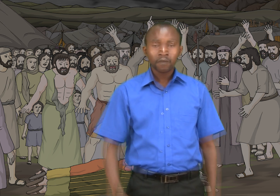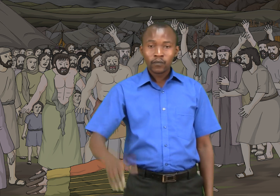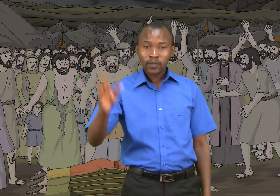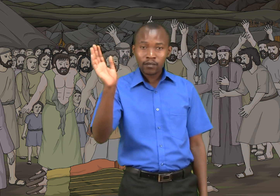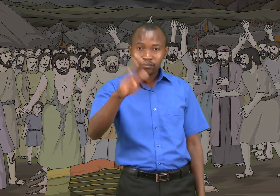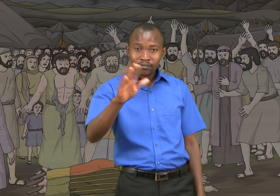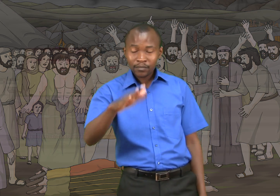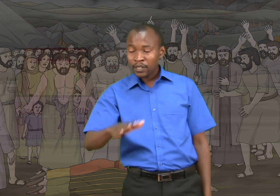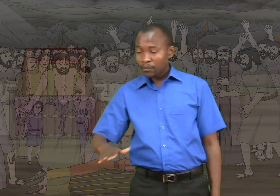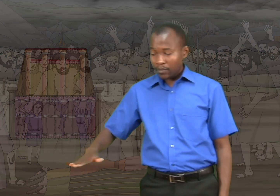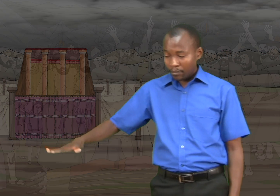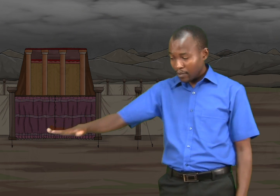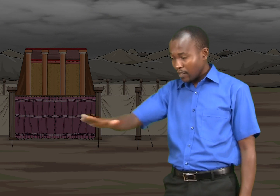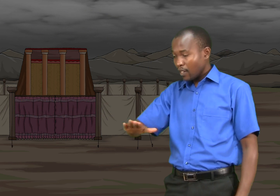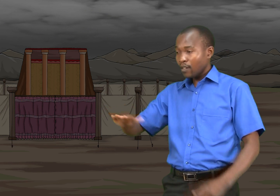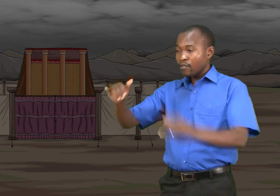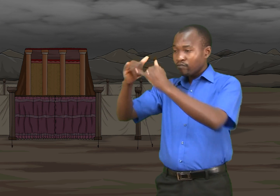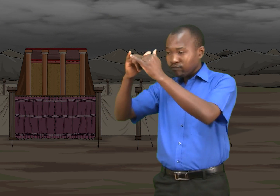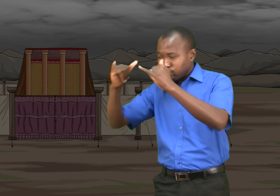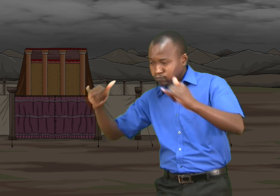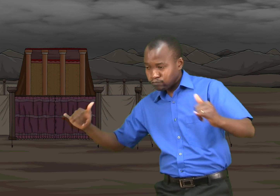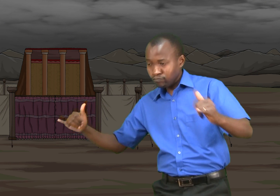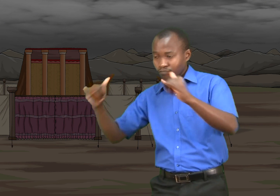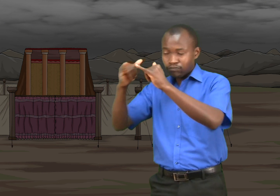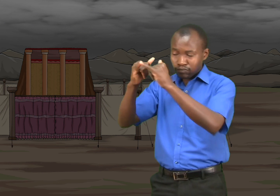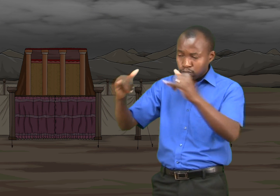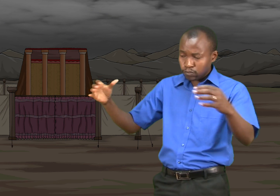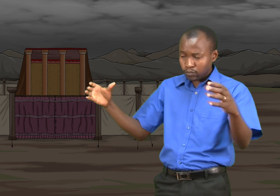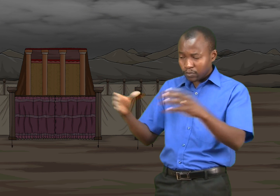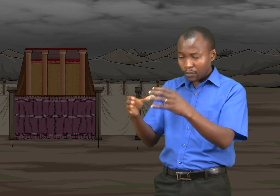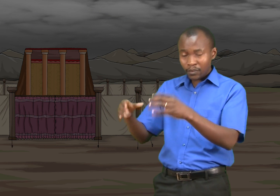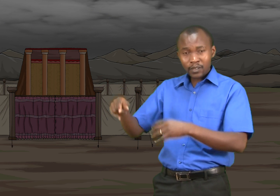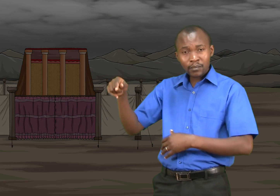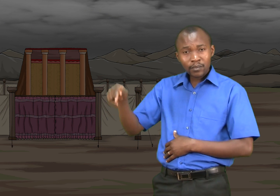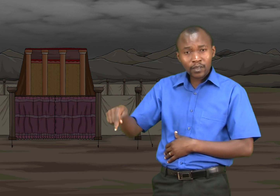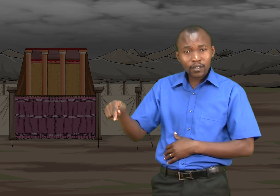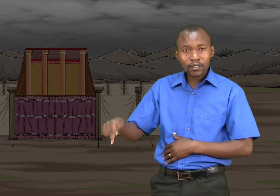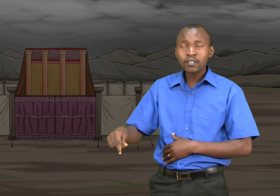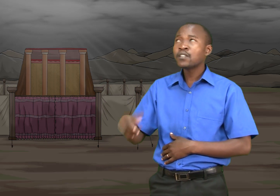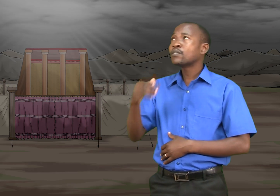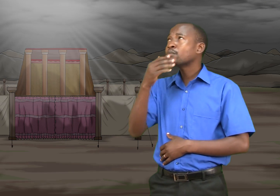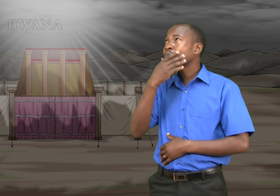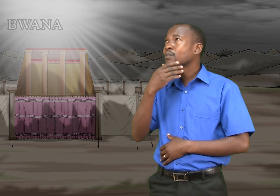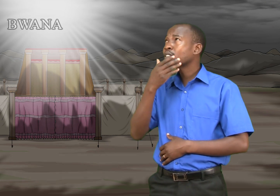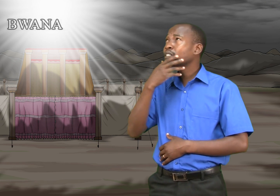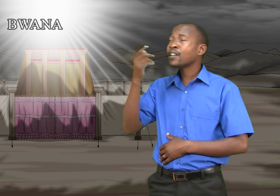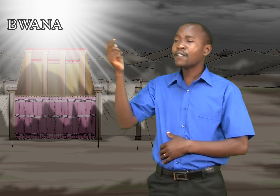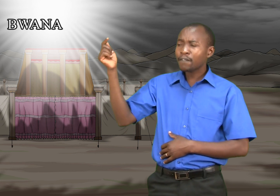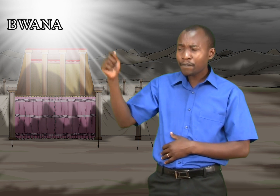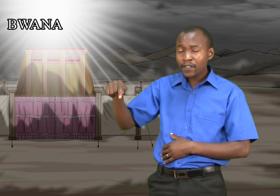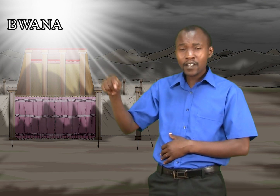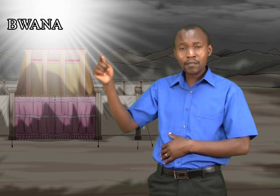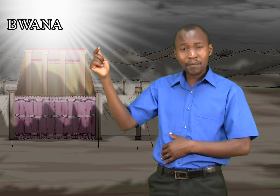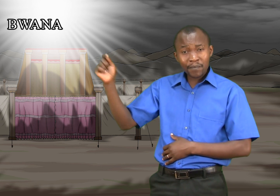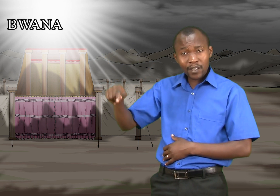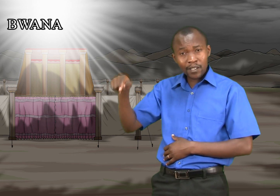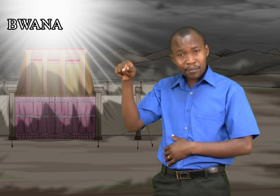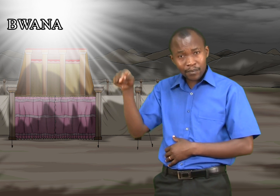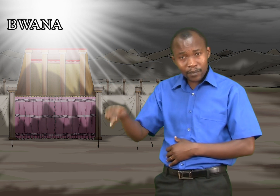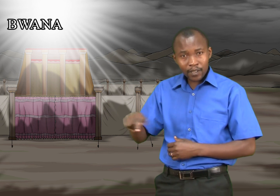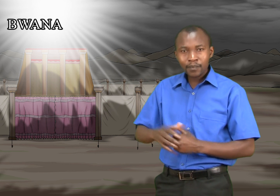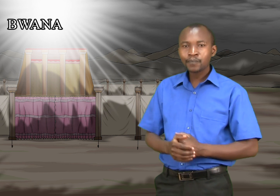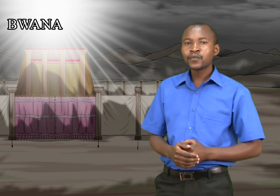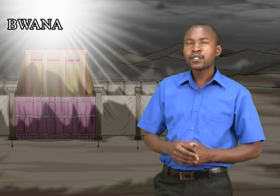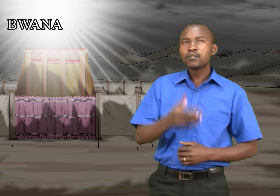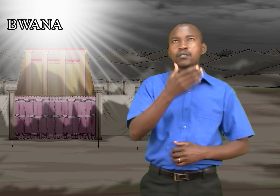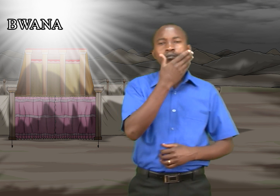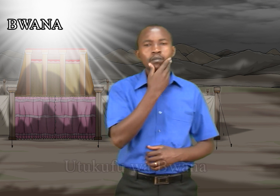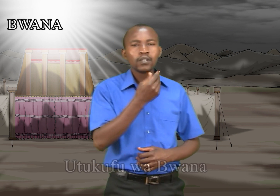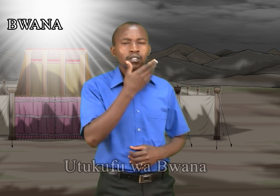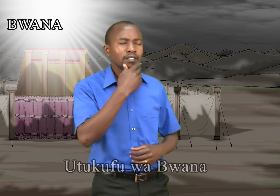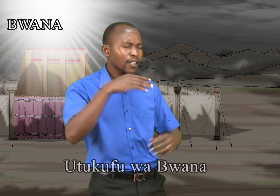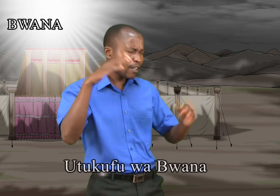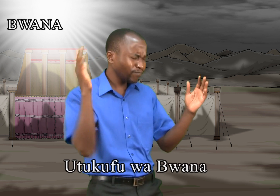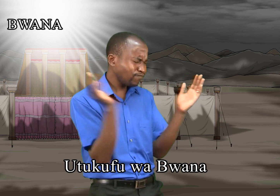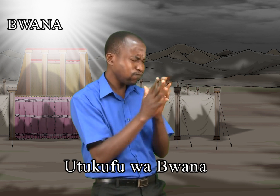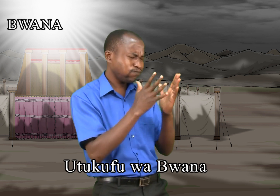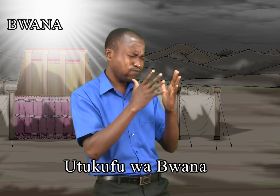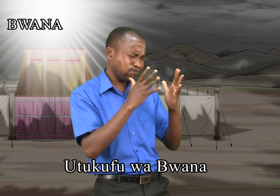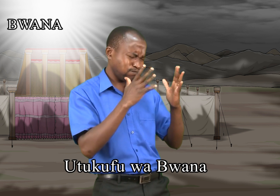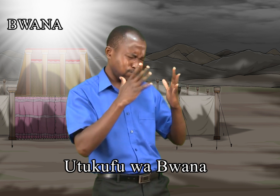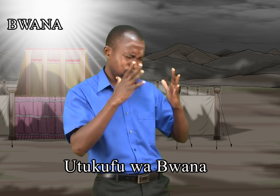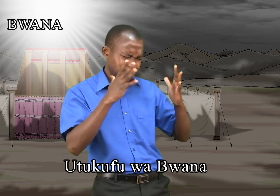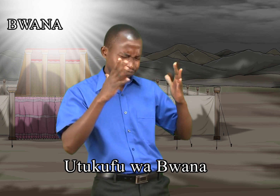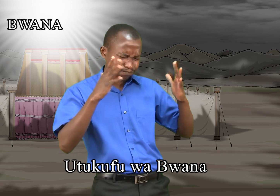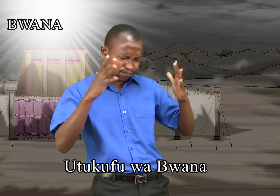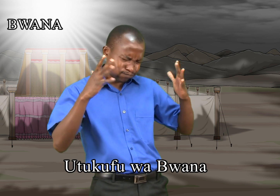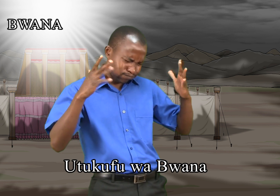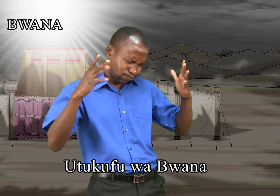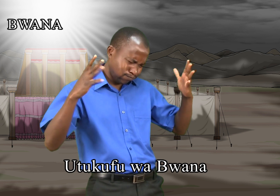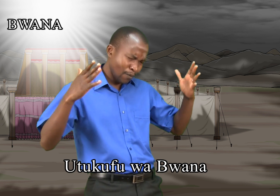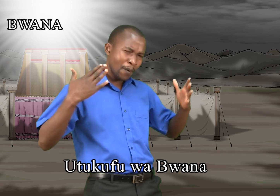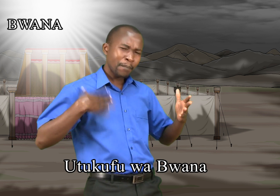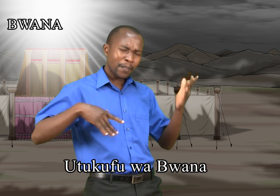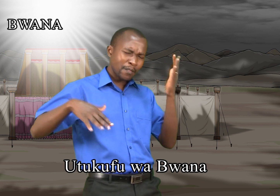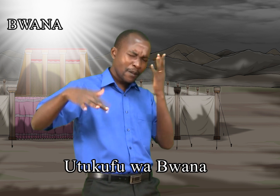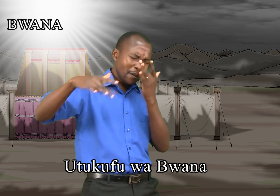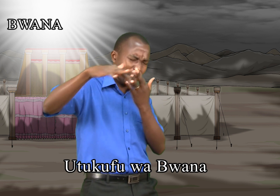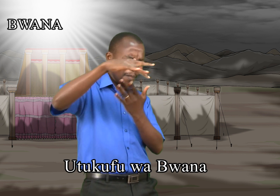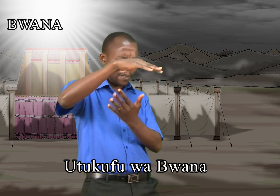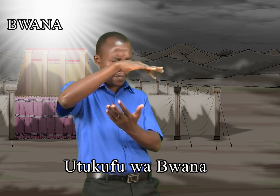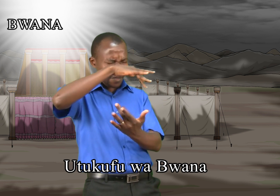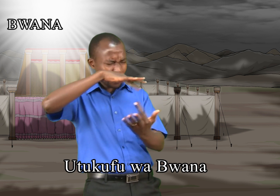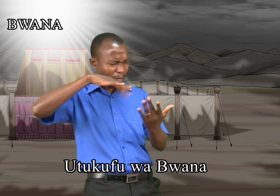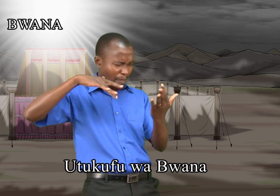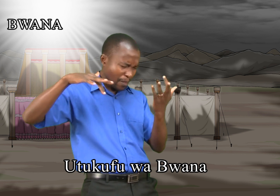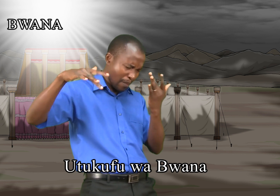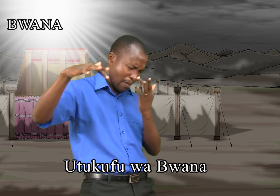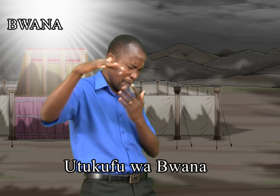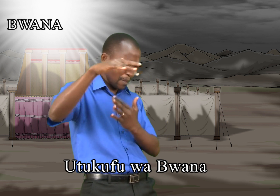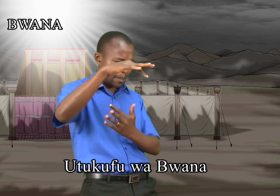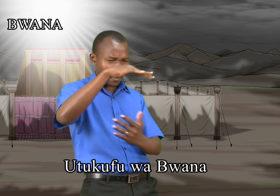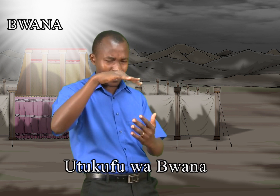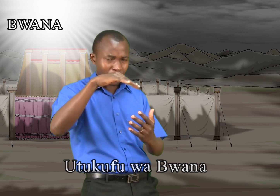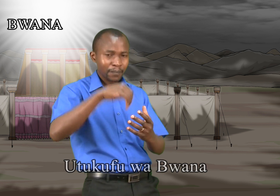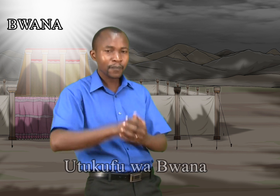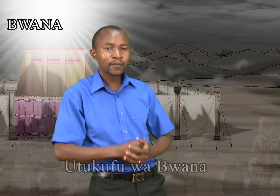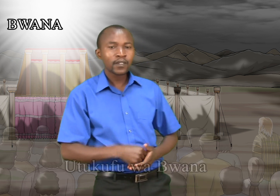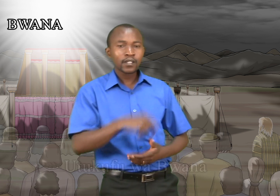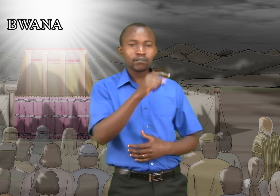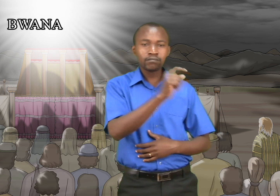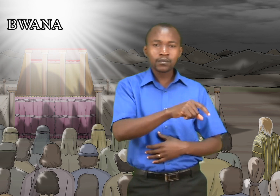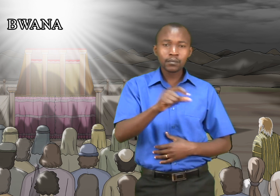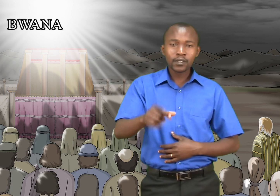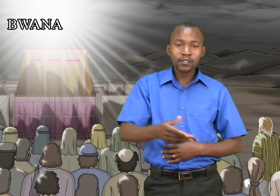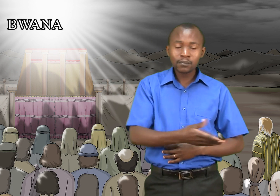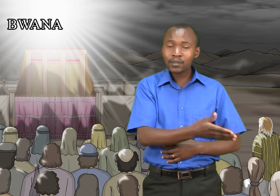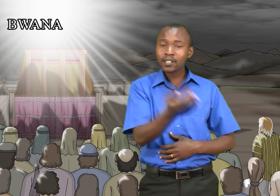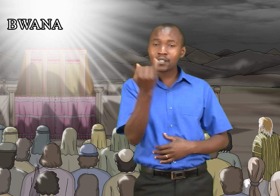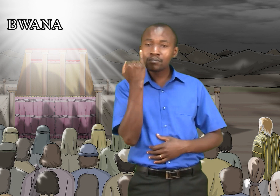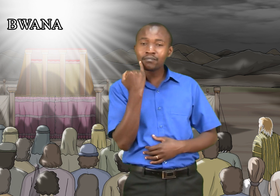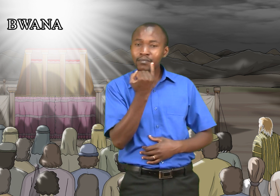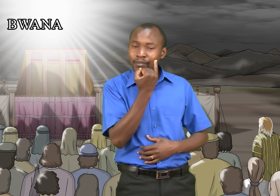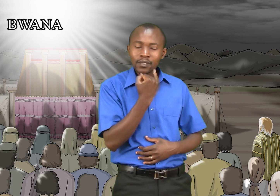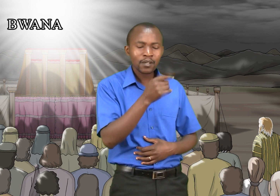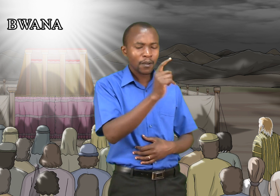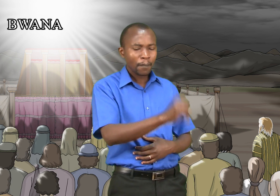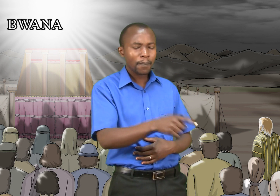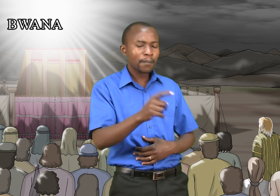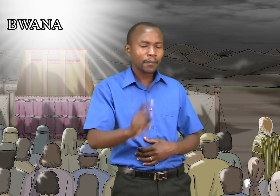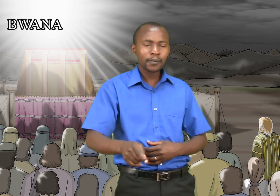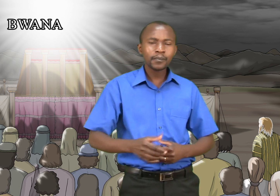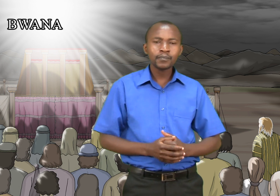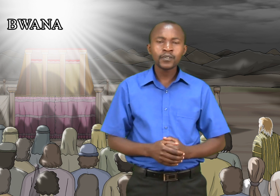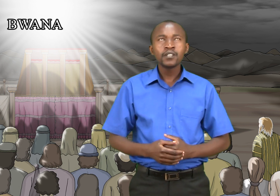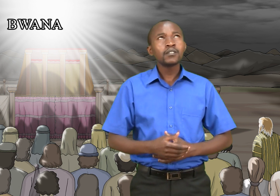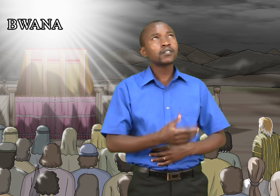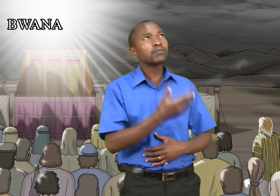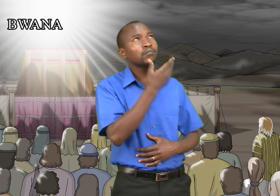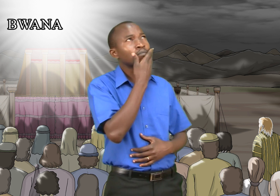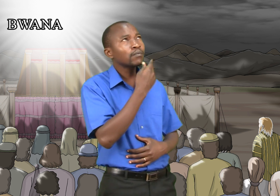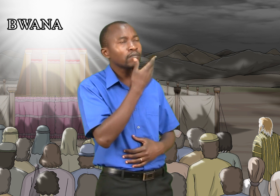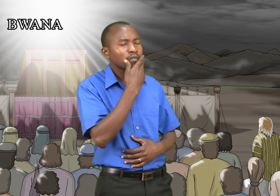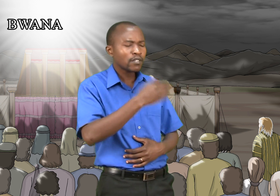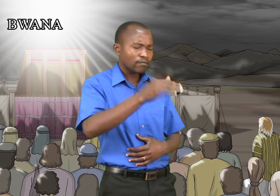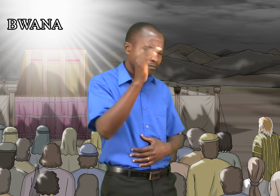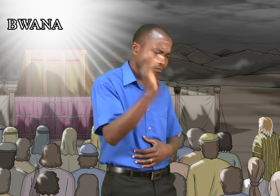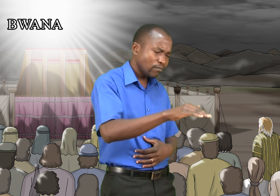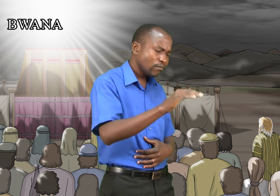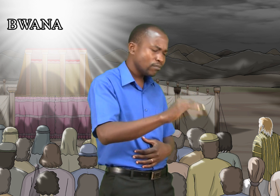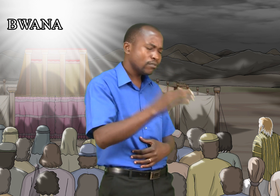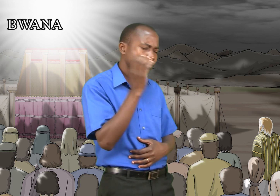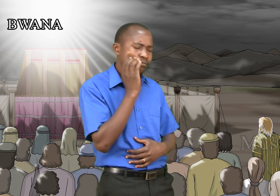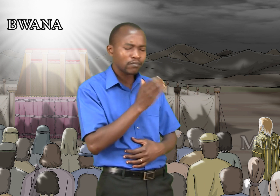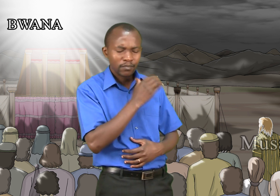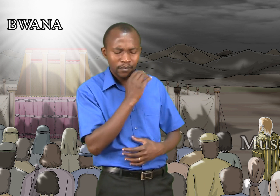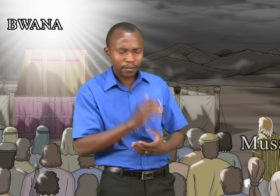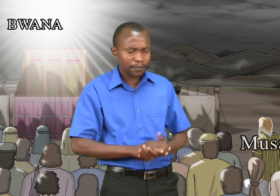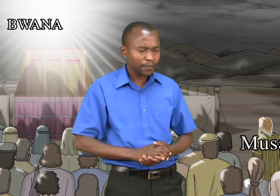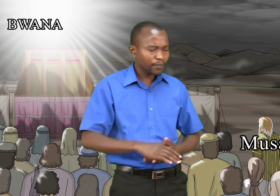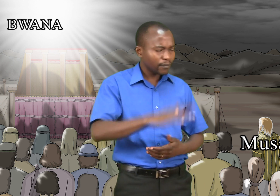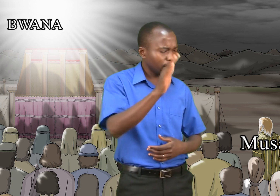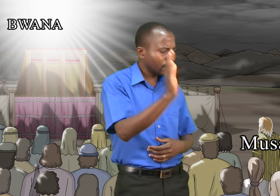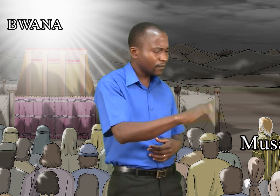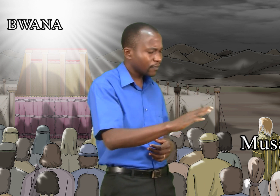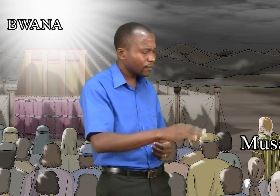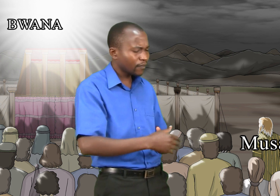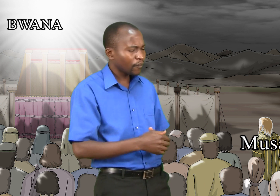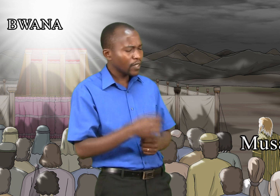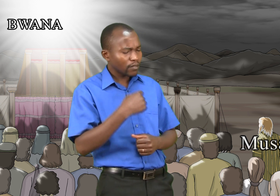Then the glory of the LORD appeared to all the Israelites at the Tent of Meeting.